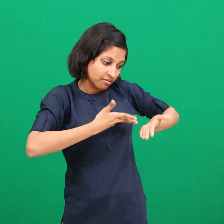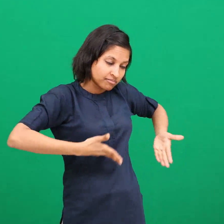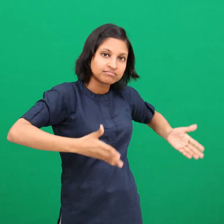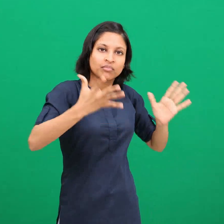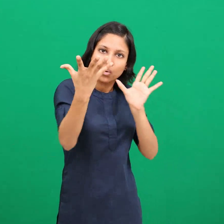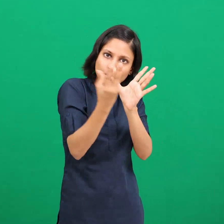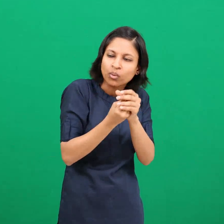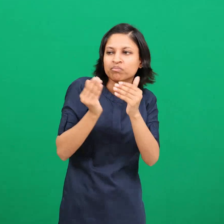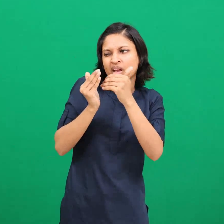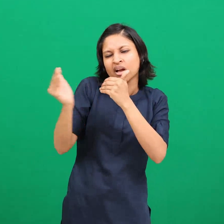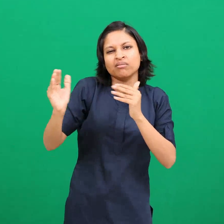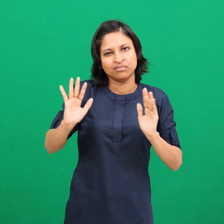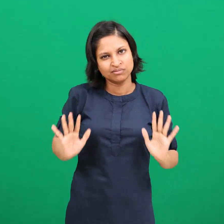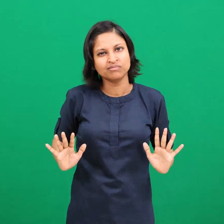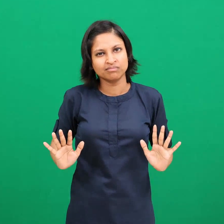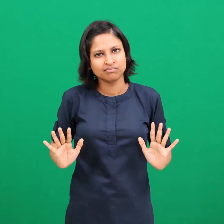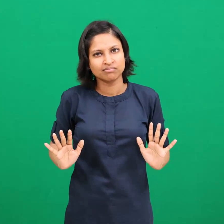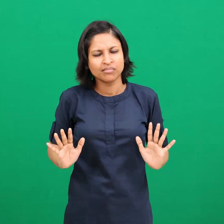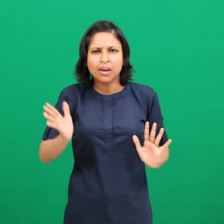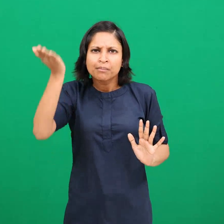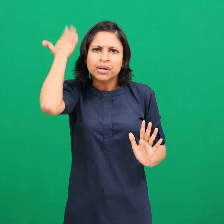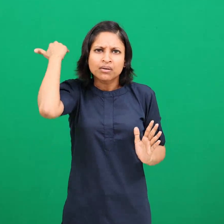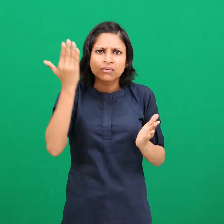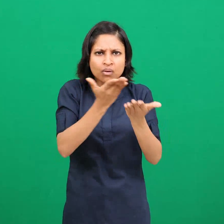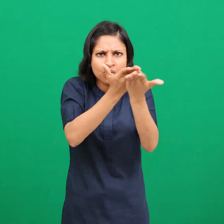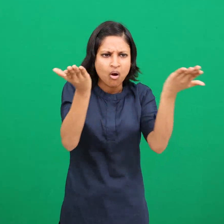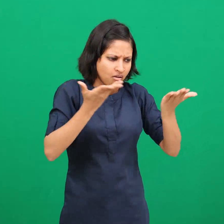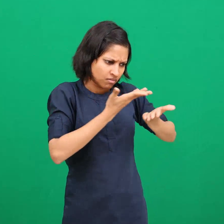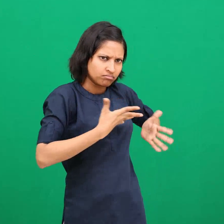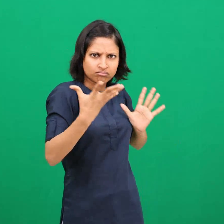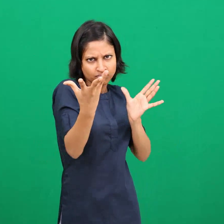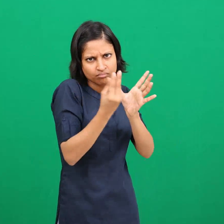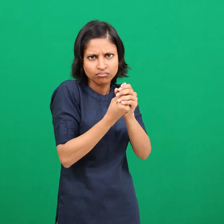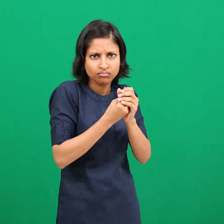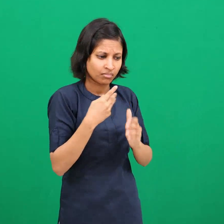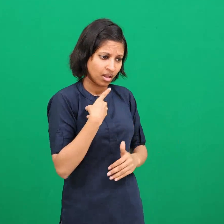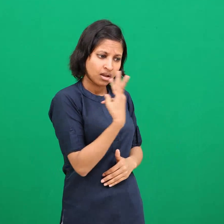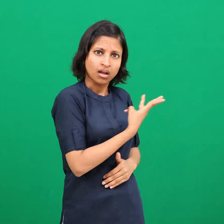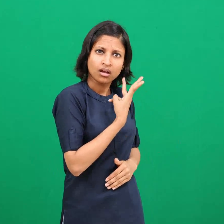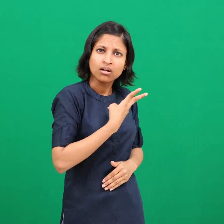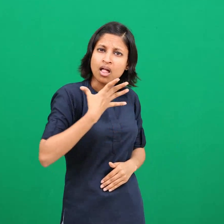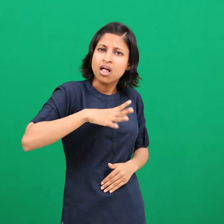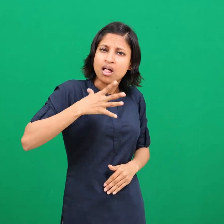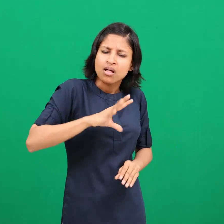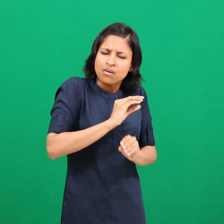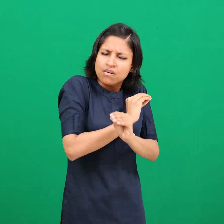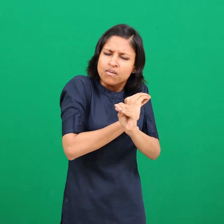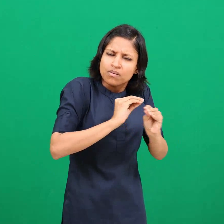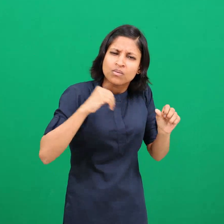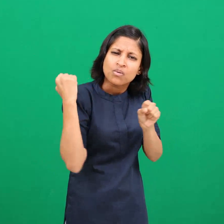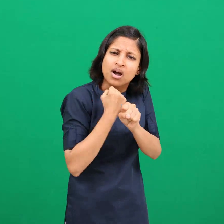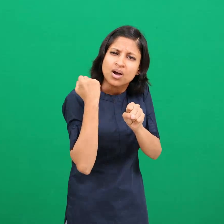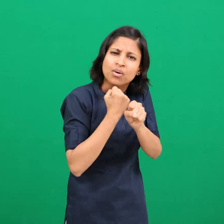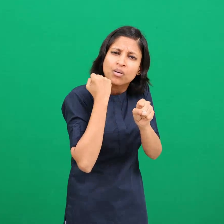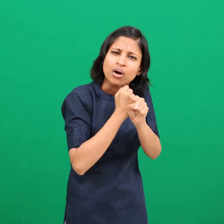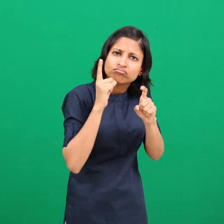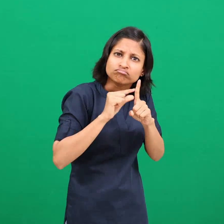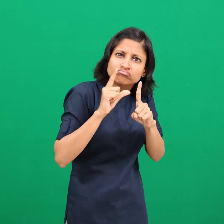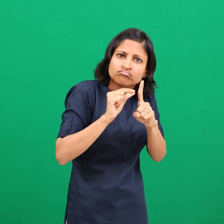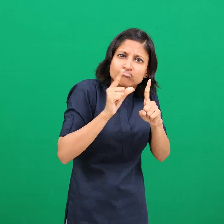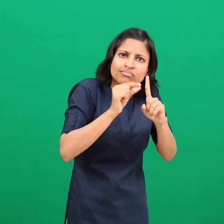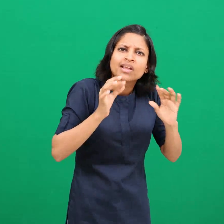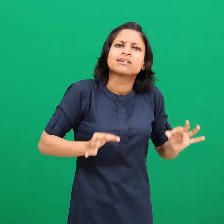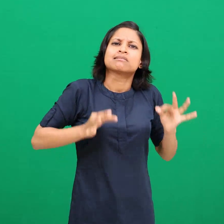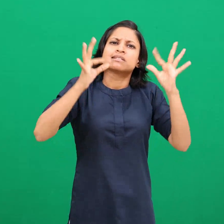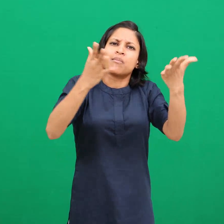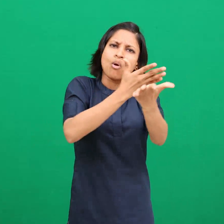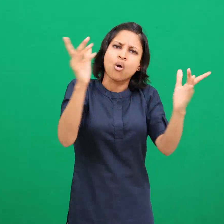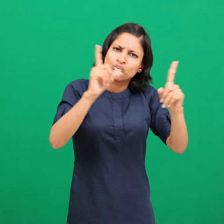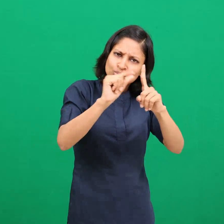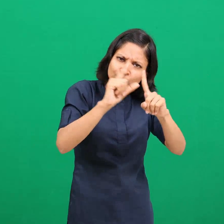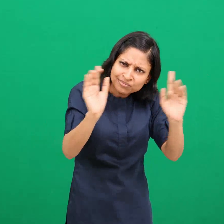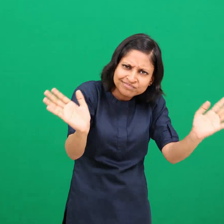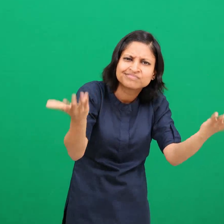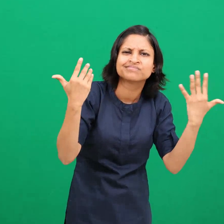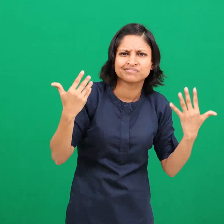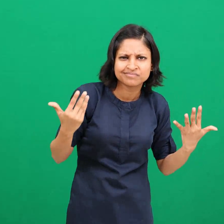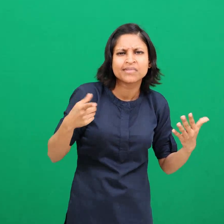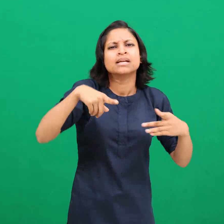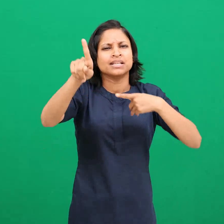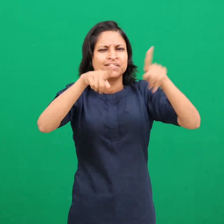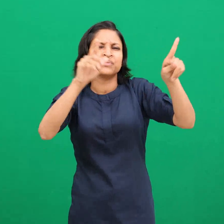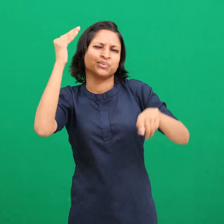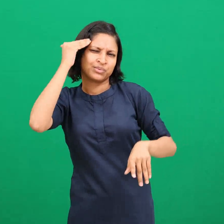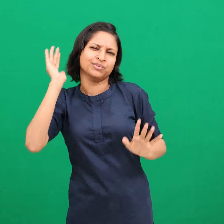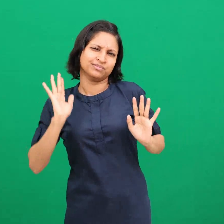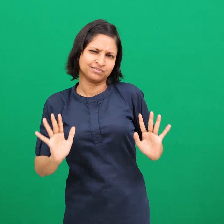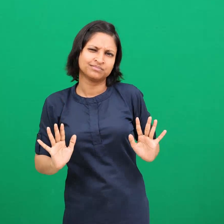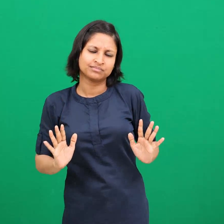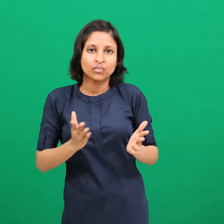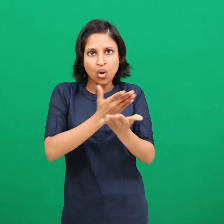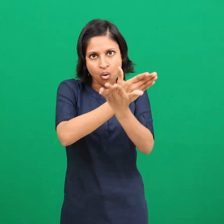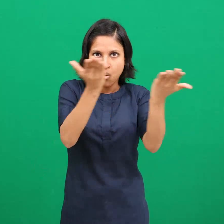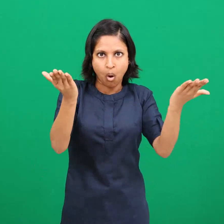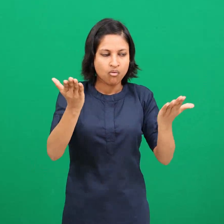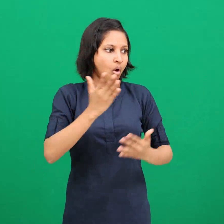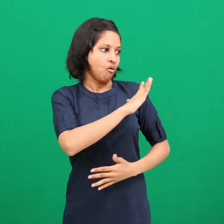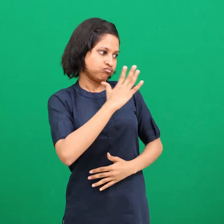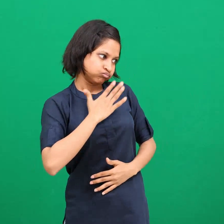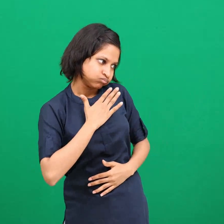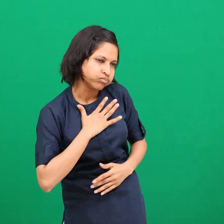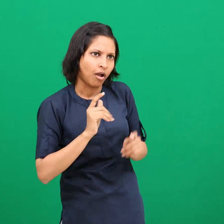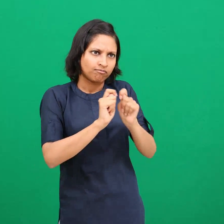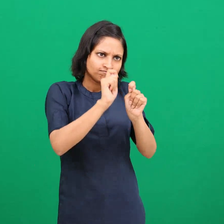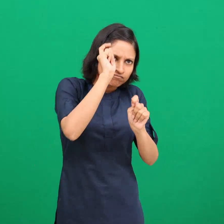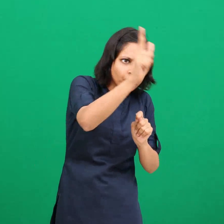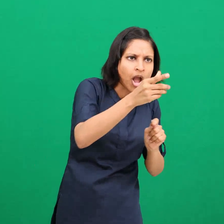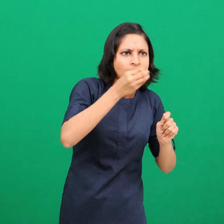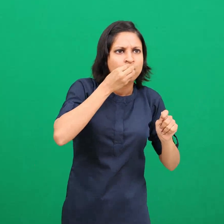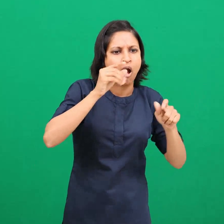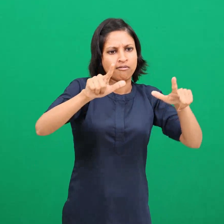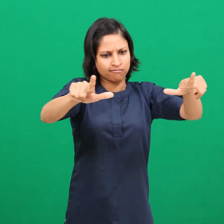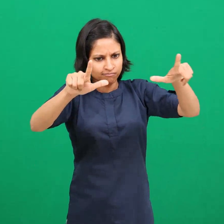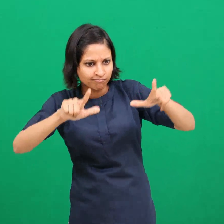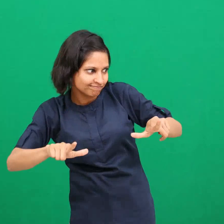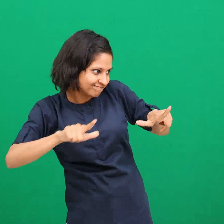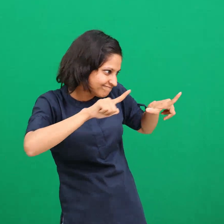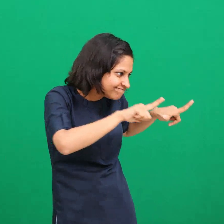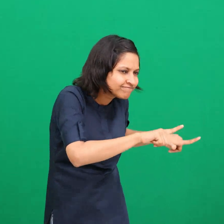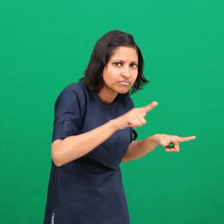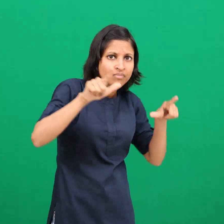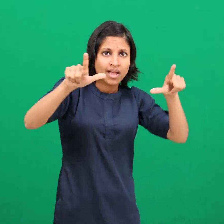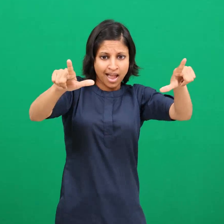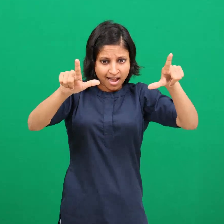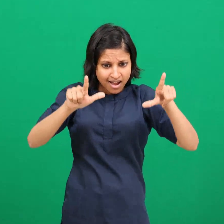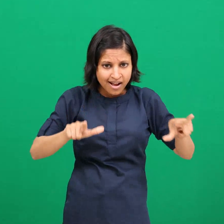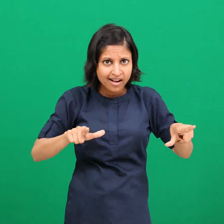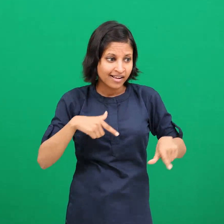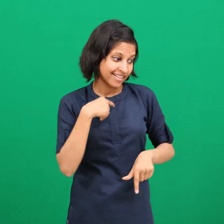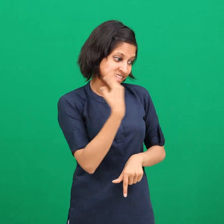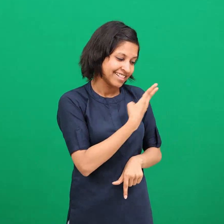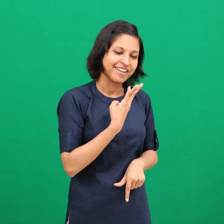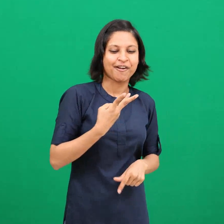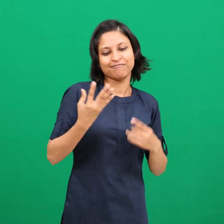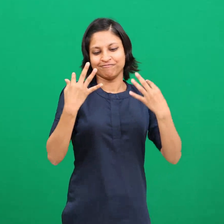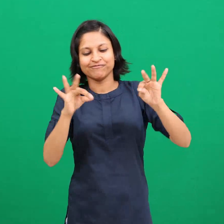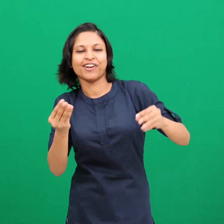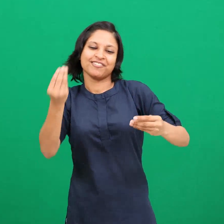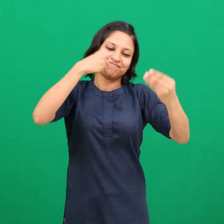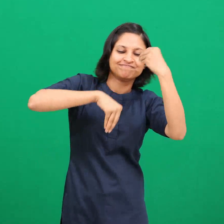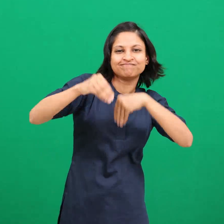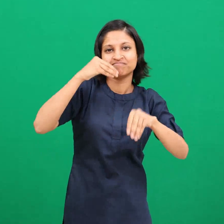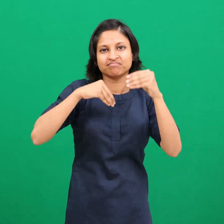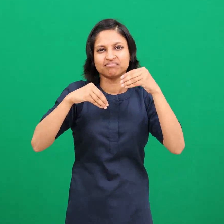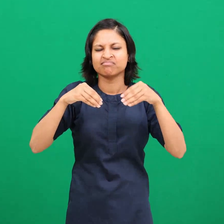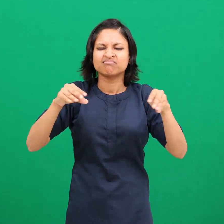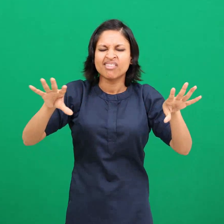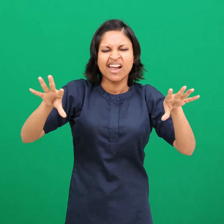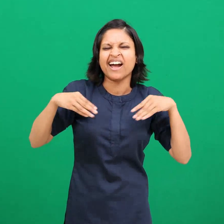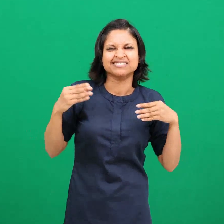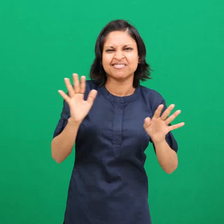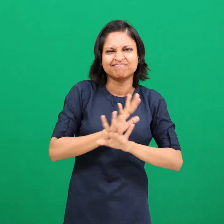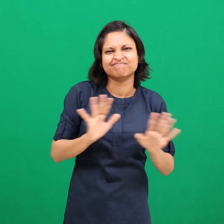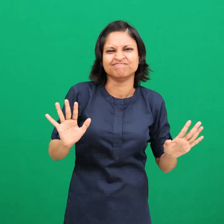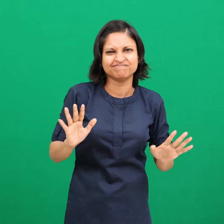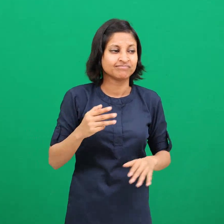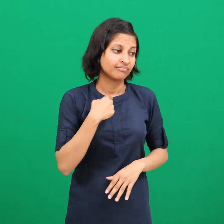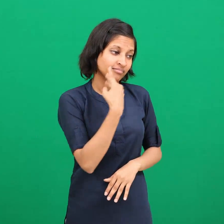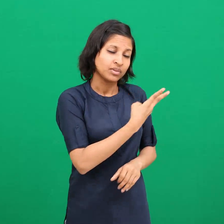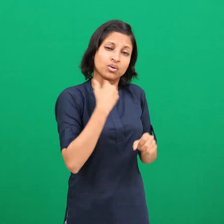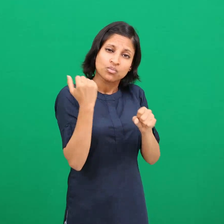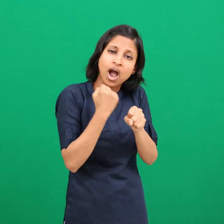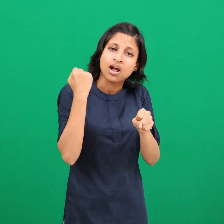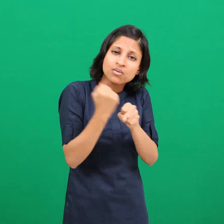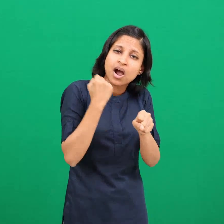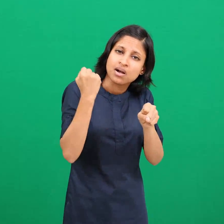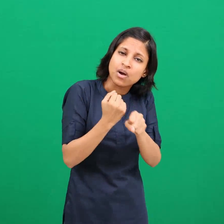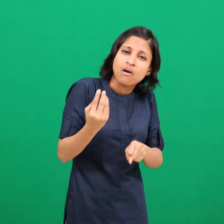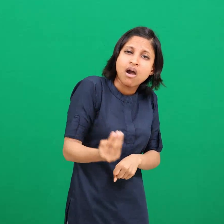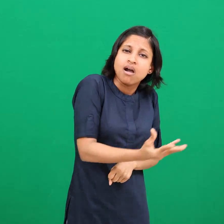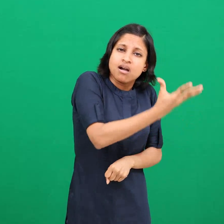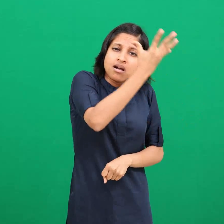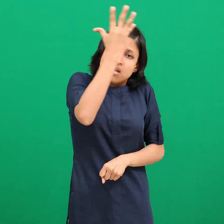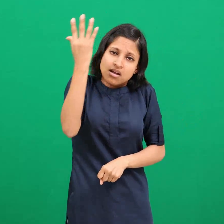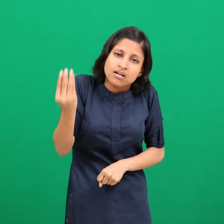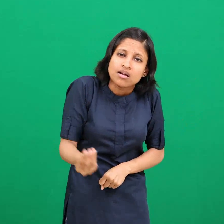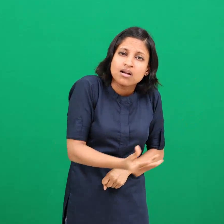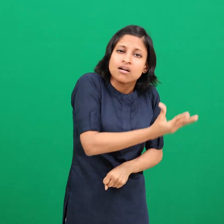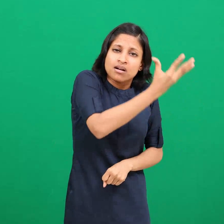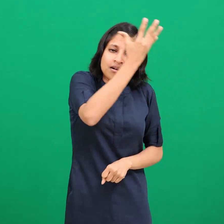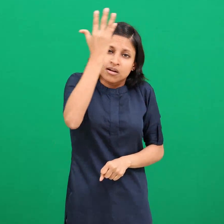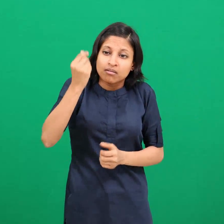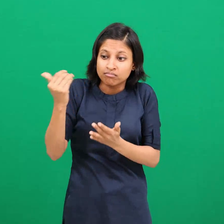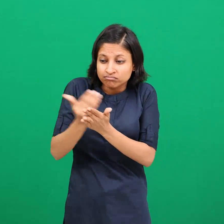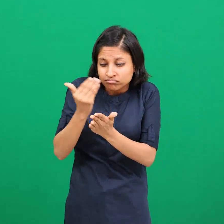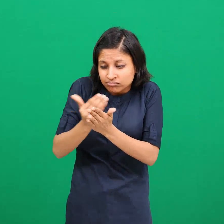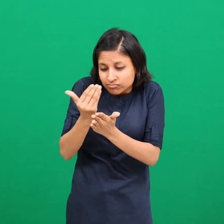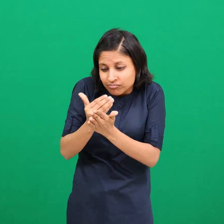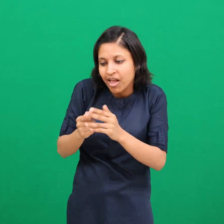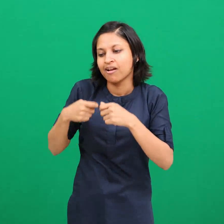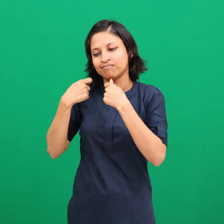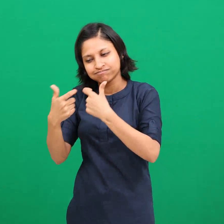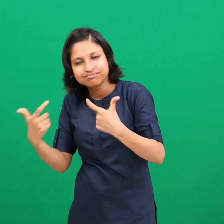For you yourselves know how you ought to imitate us, because we were not undisciplined among you, nor did we eat anyone's food without paying for it.